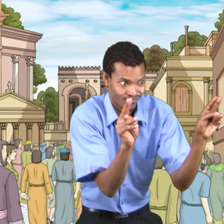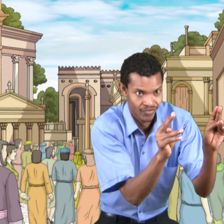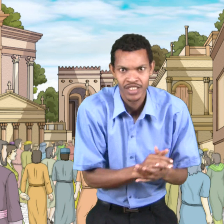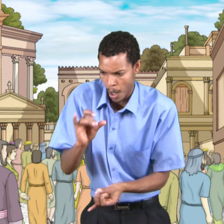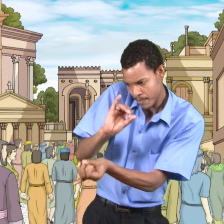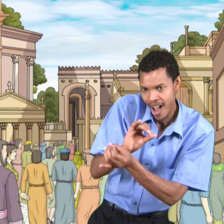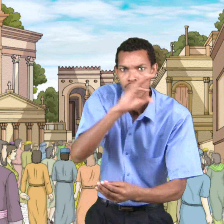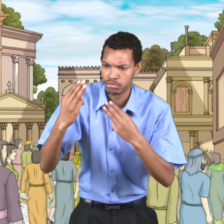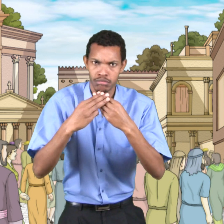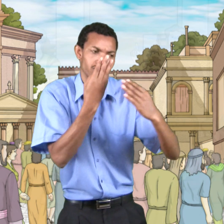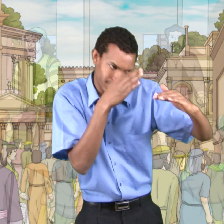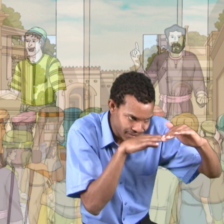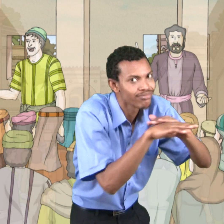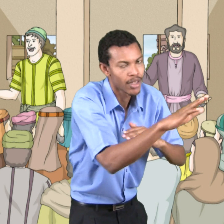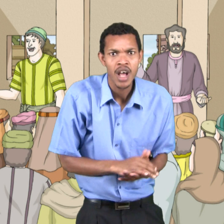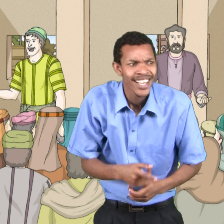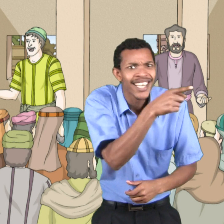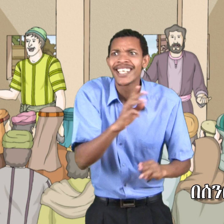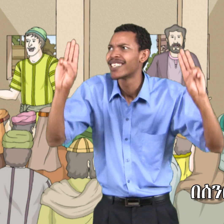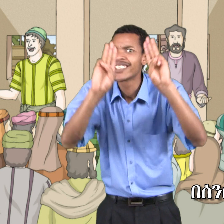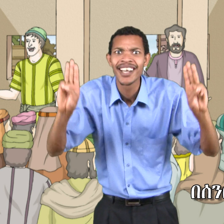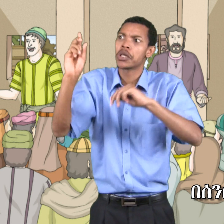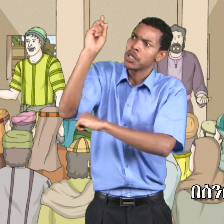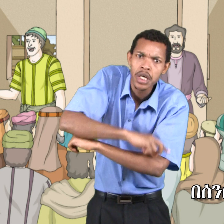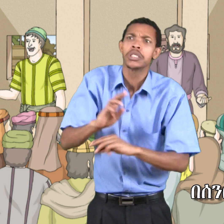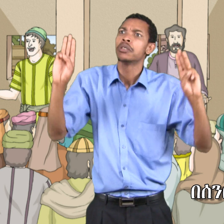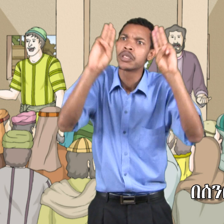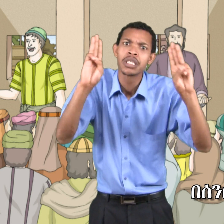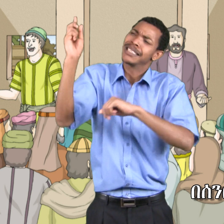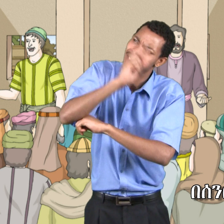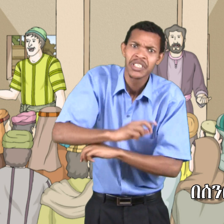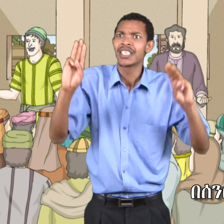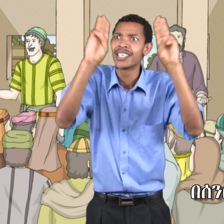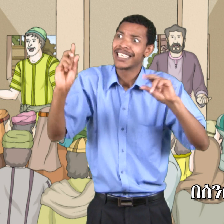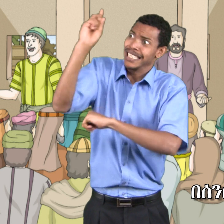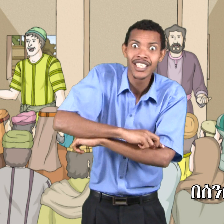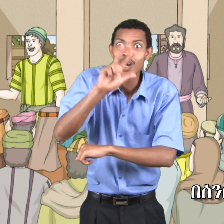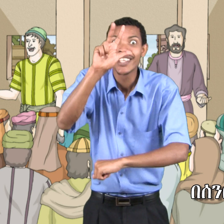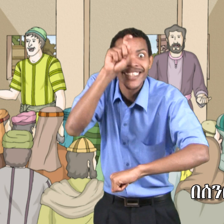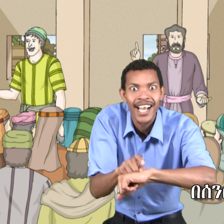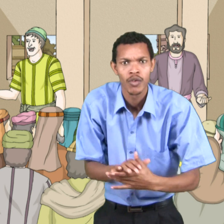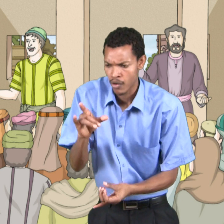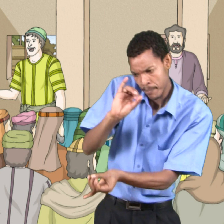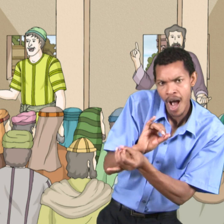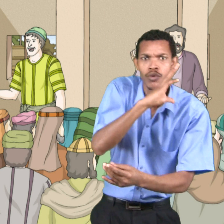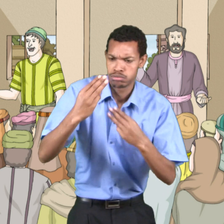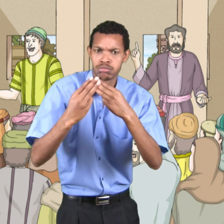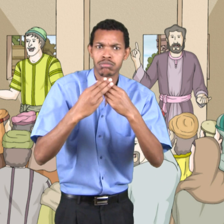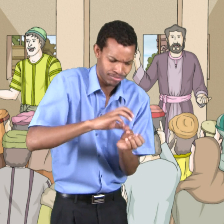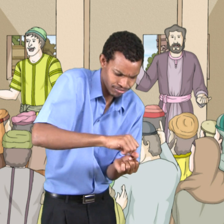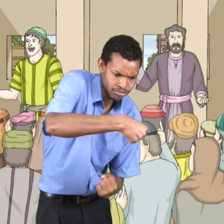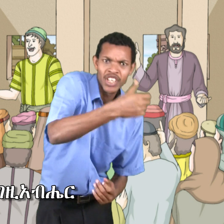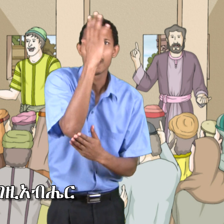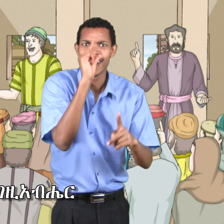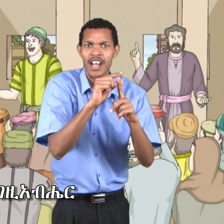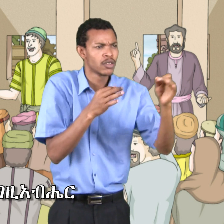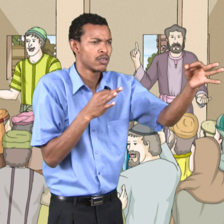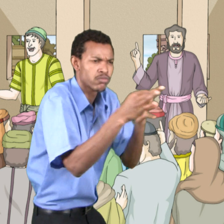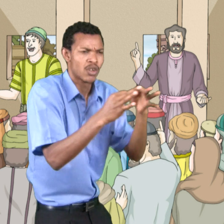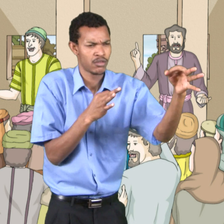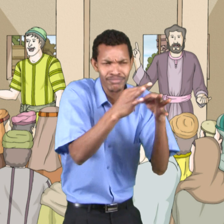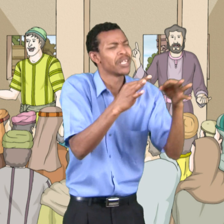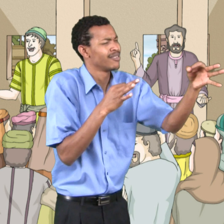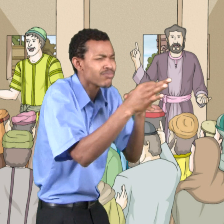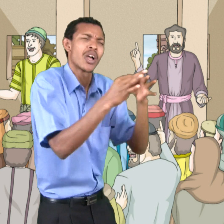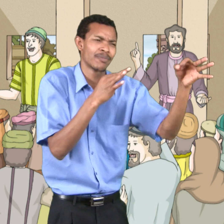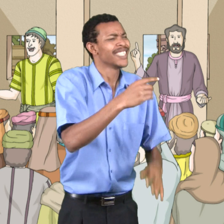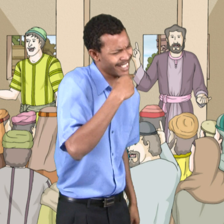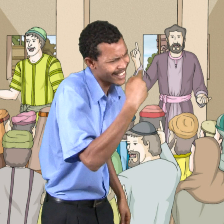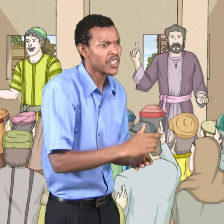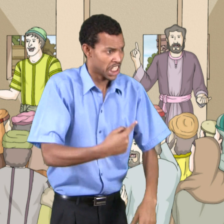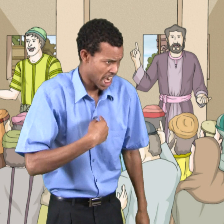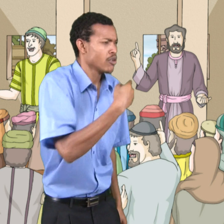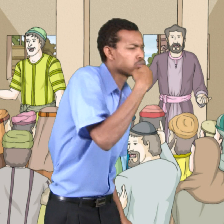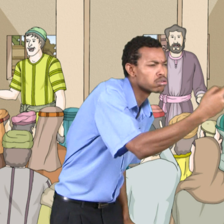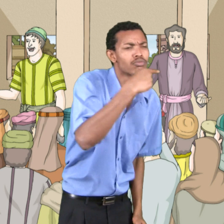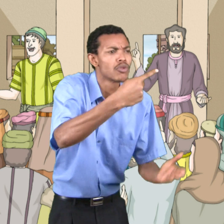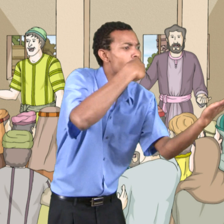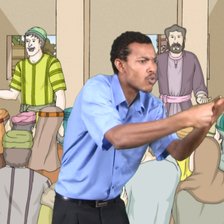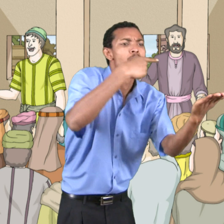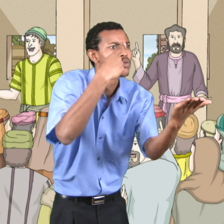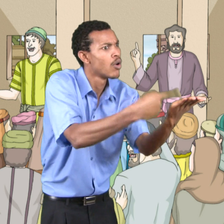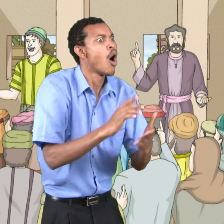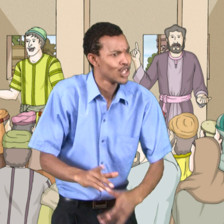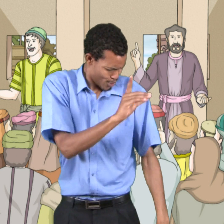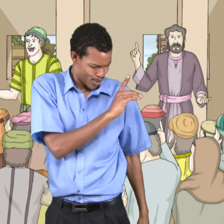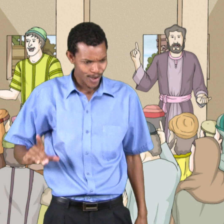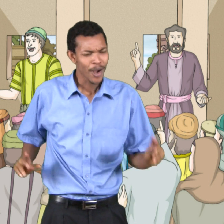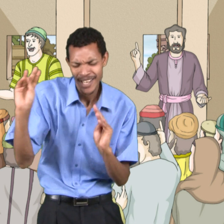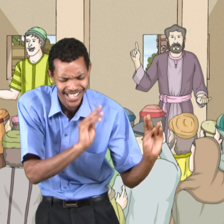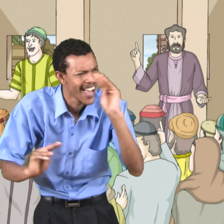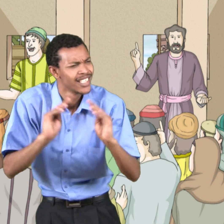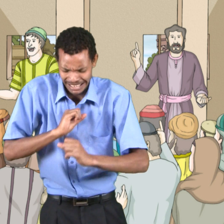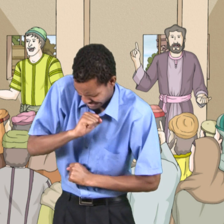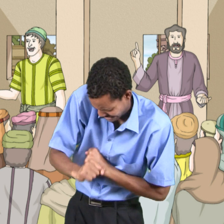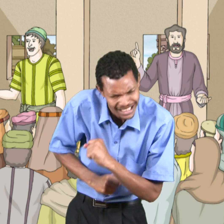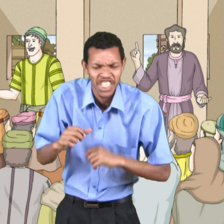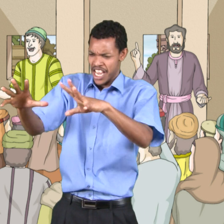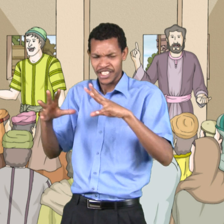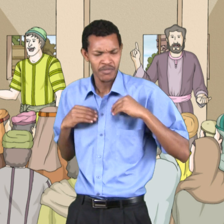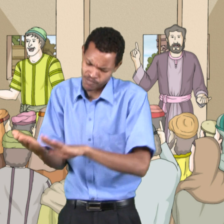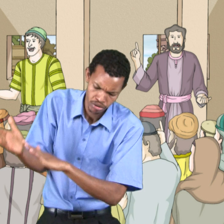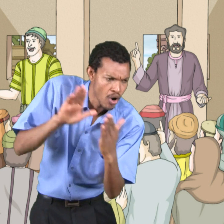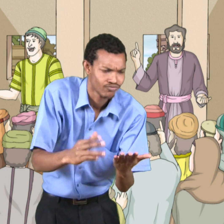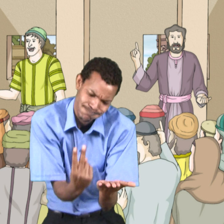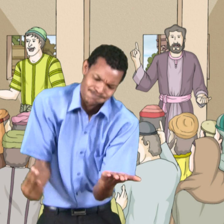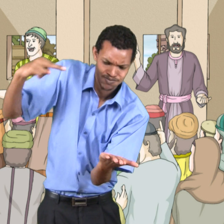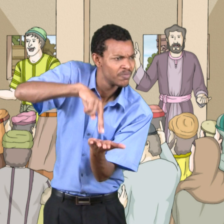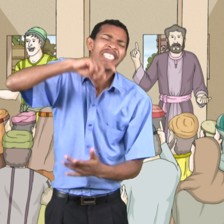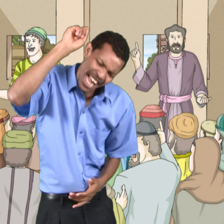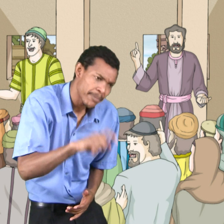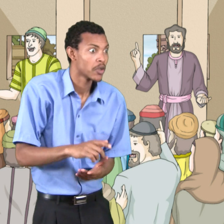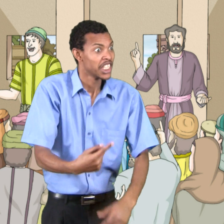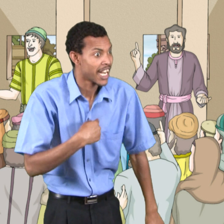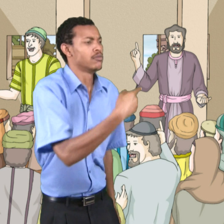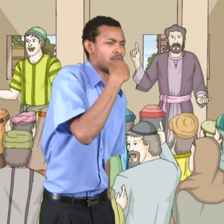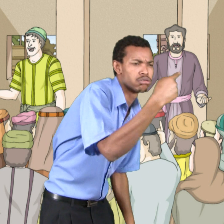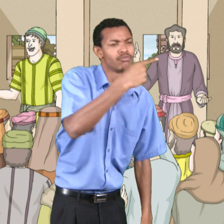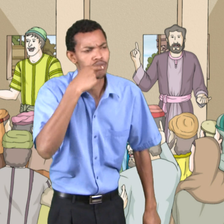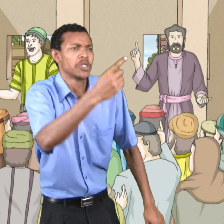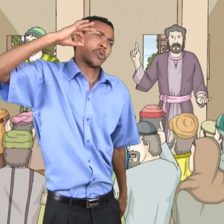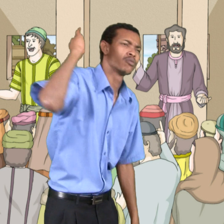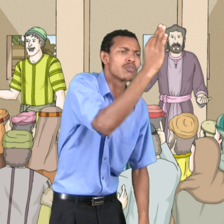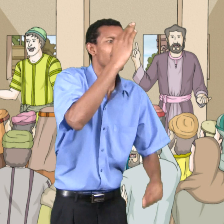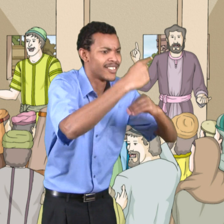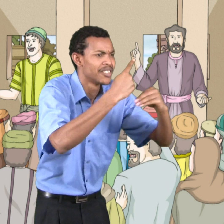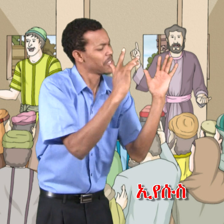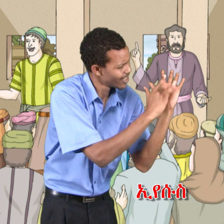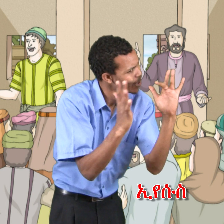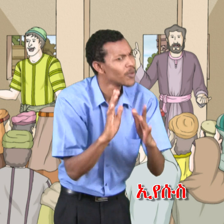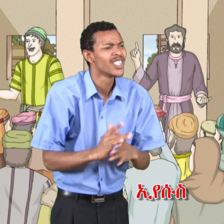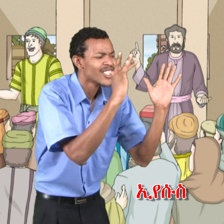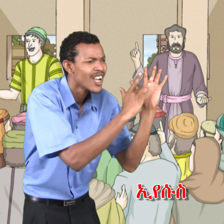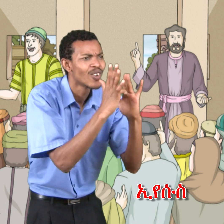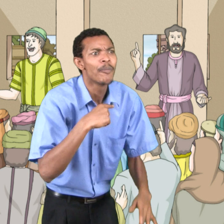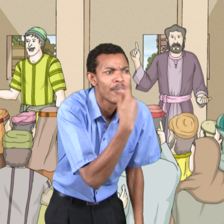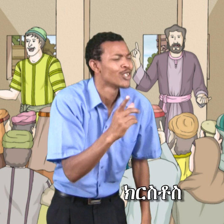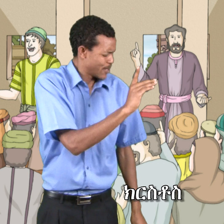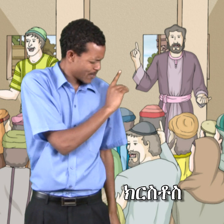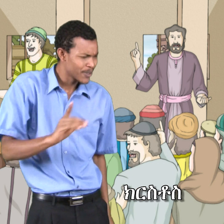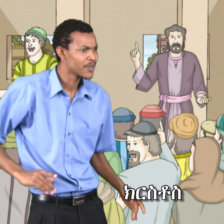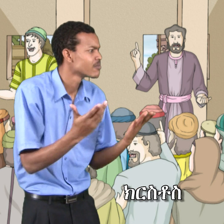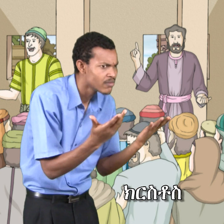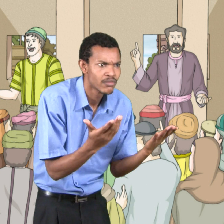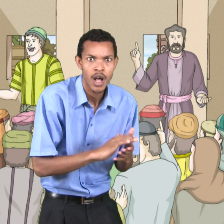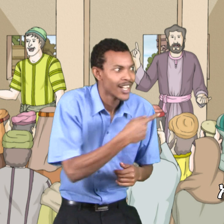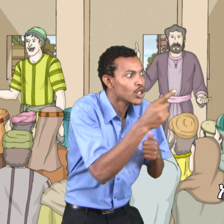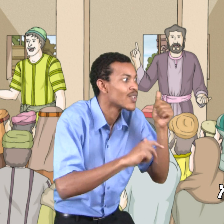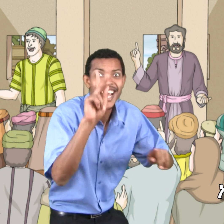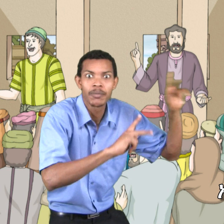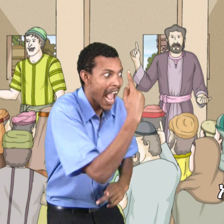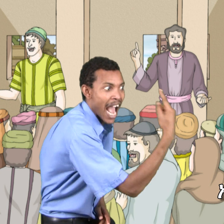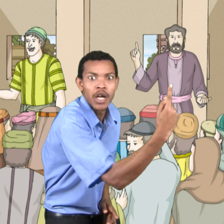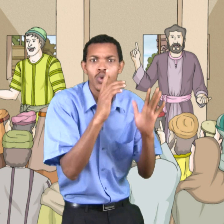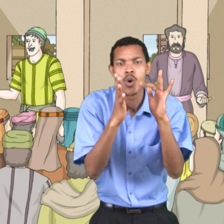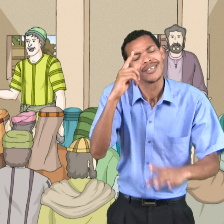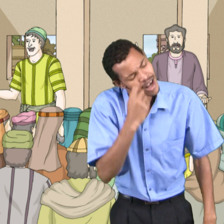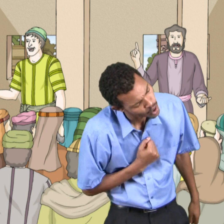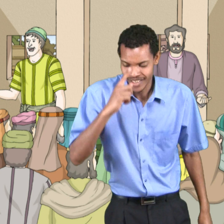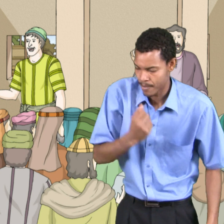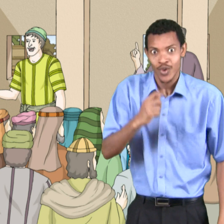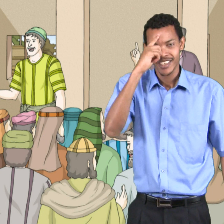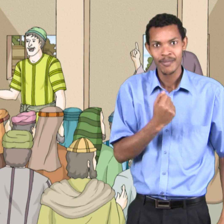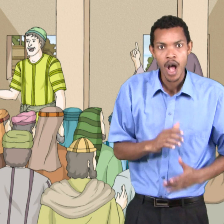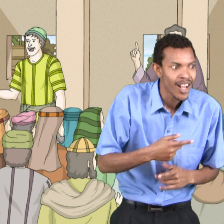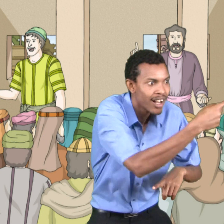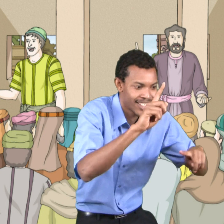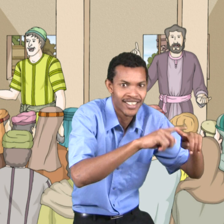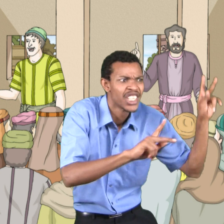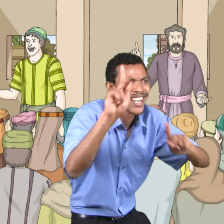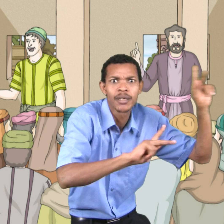As was his custom, Paul went into the synagogue, and on three Sabbaths he reasoned with them from the Scriptures, explaining and proving that the Christ had to suffer and rise from the dead.